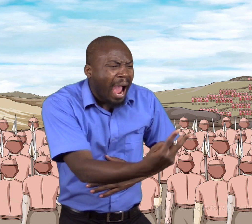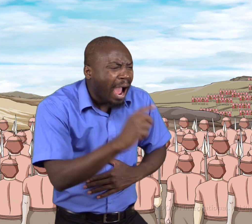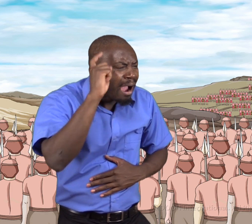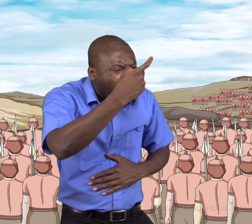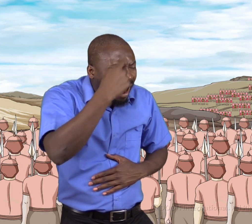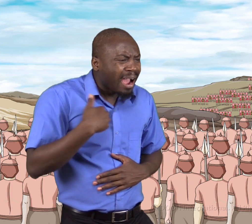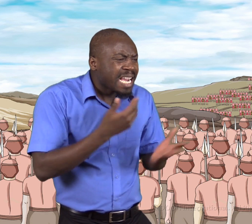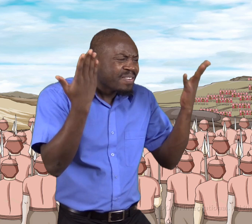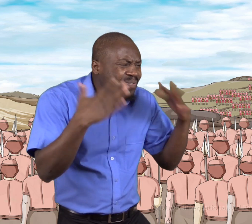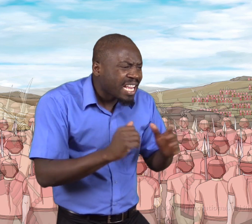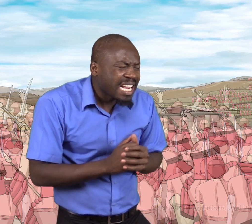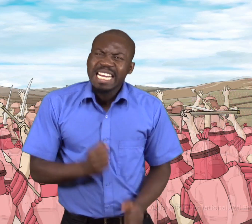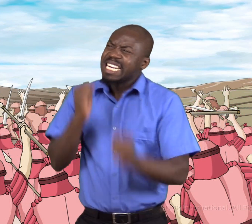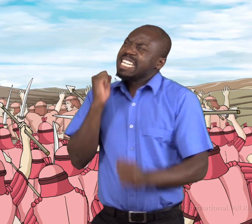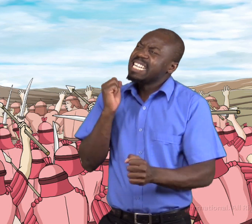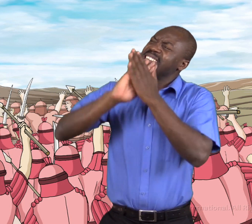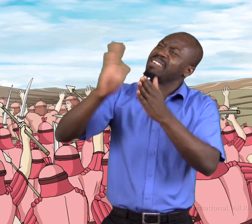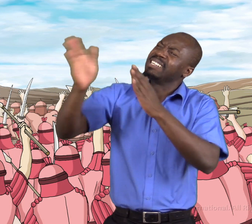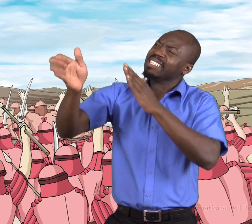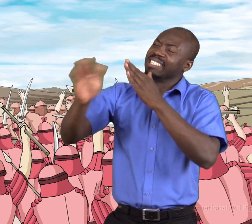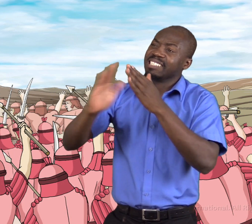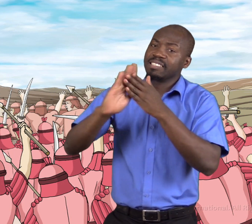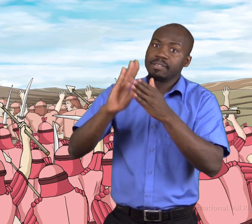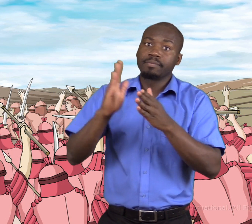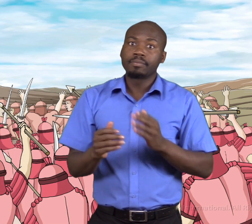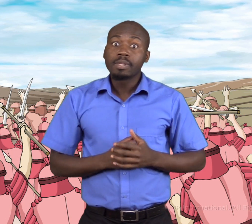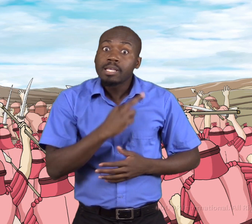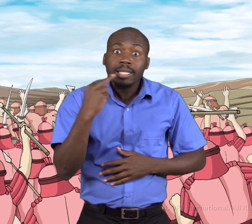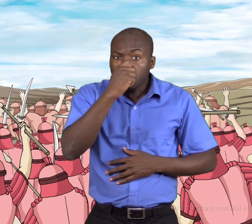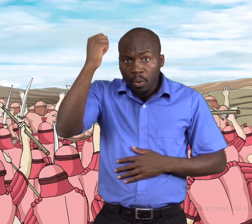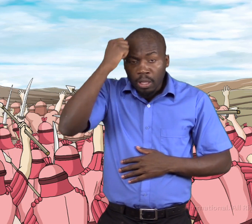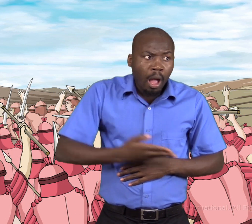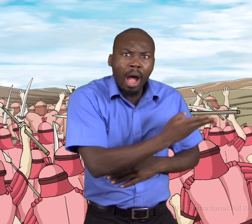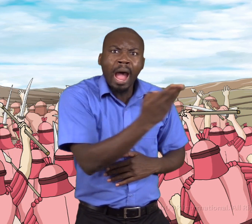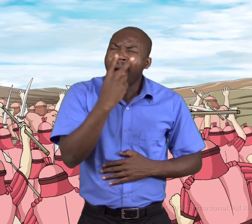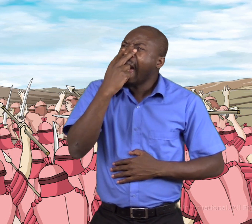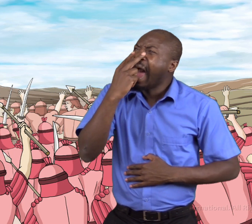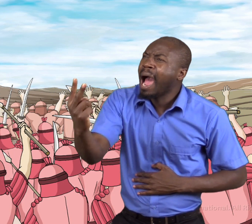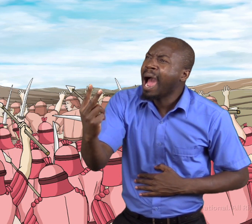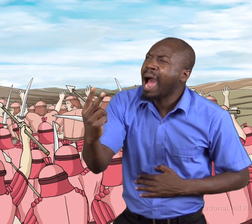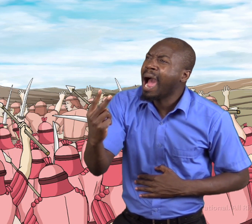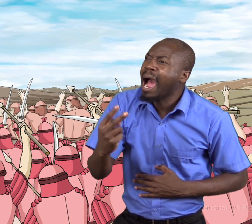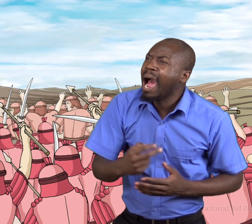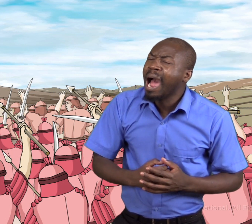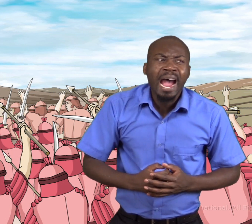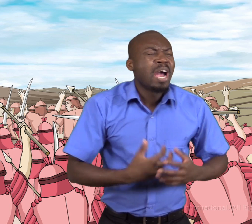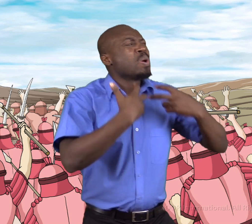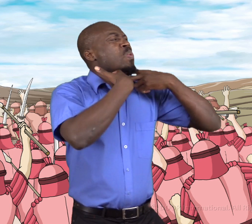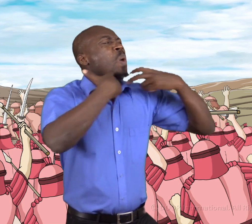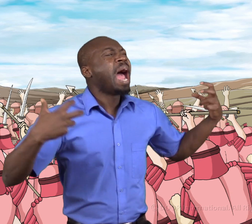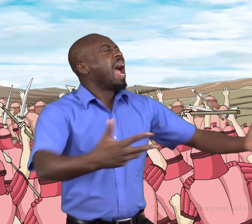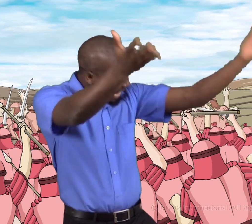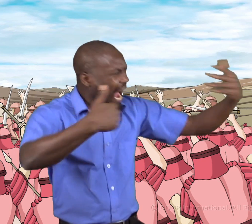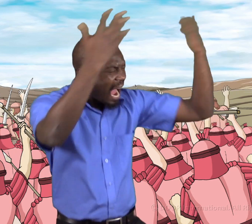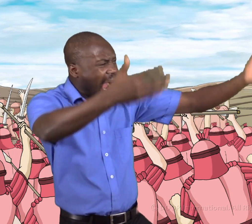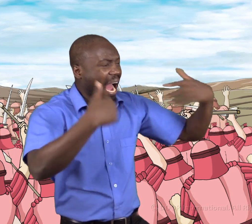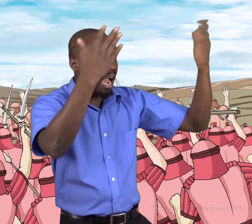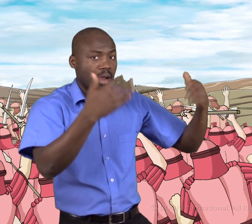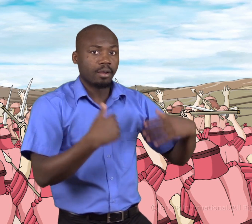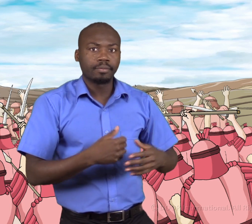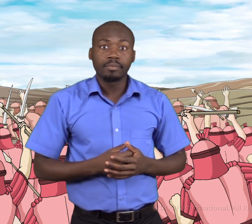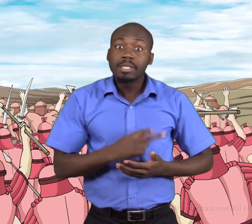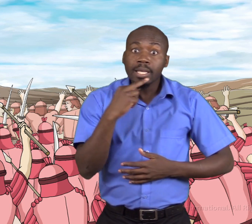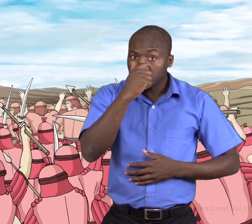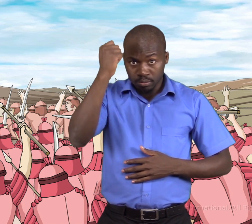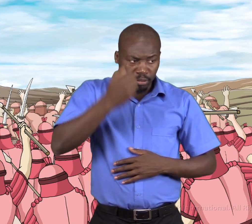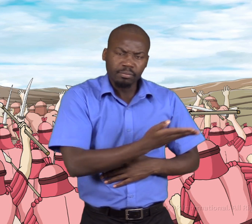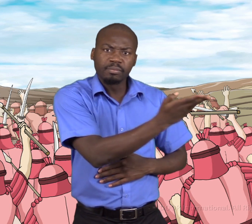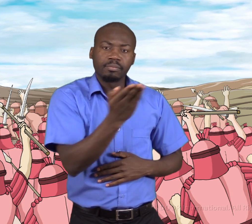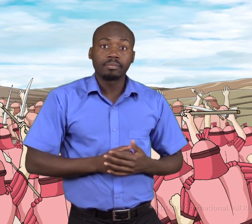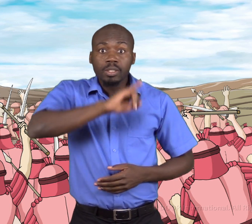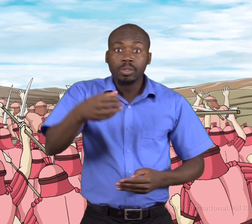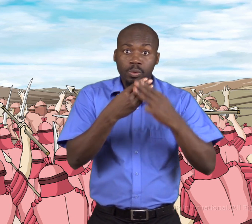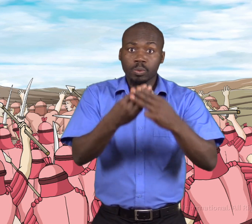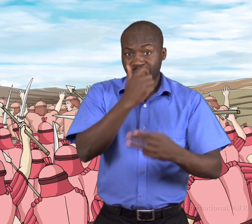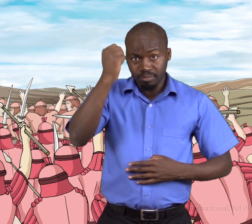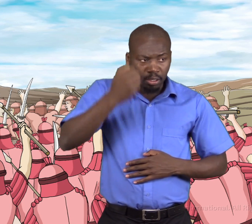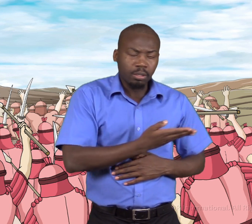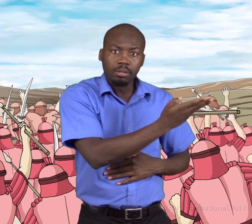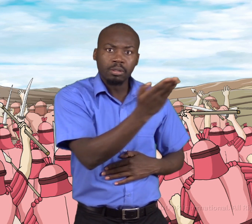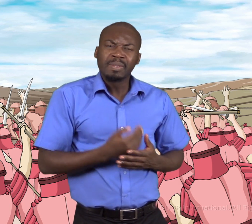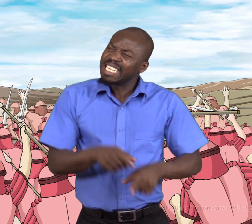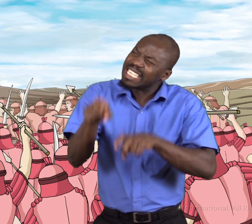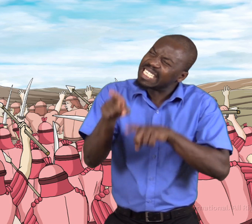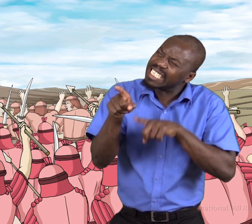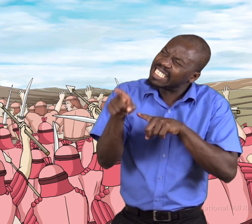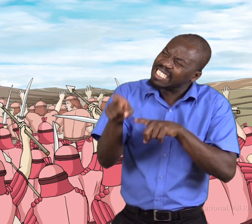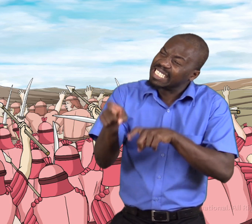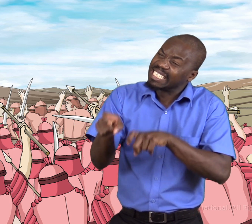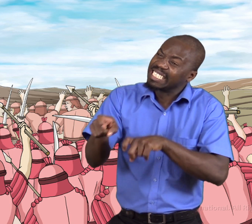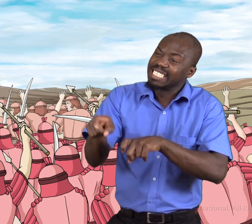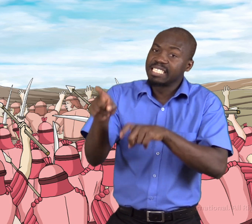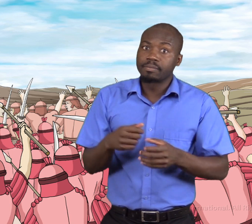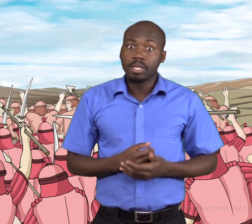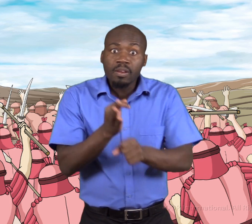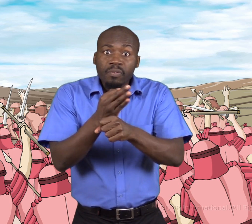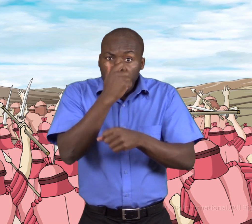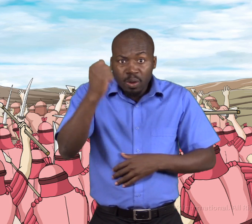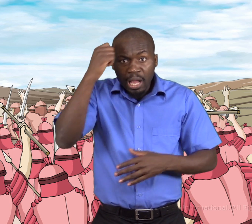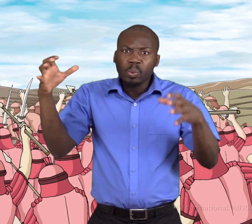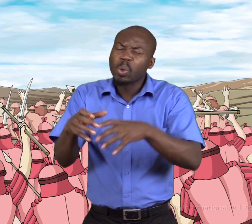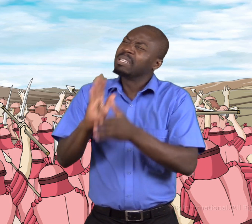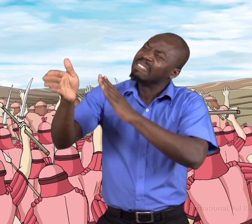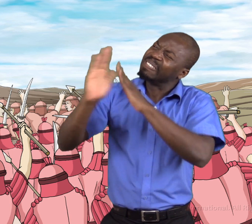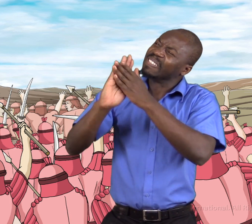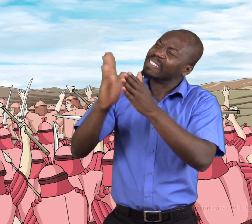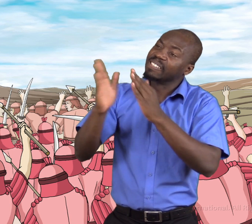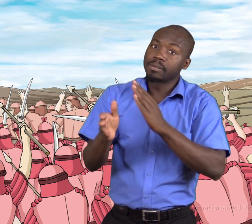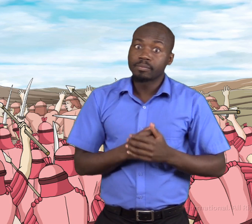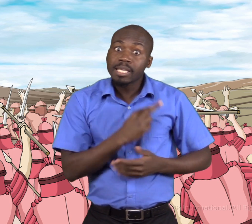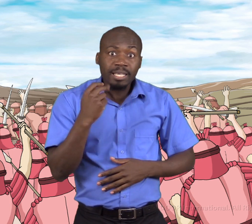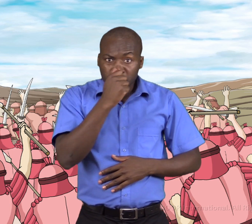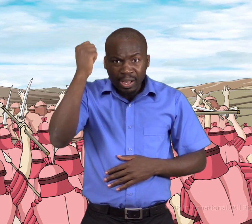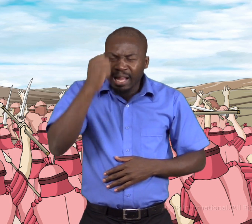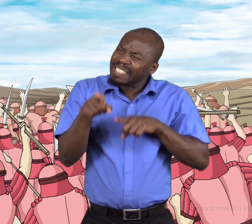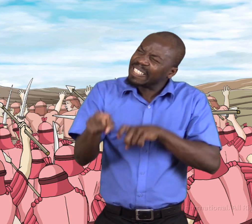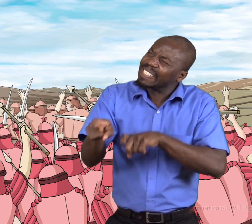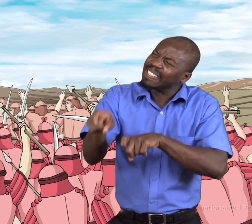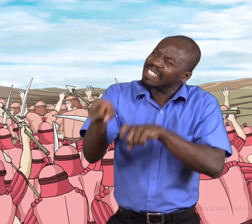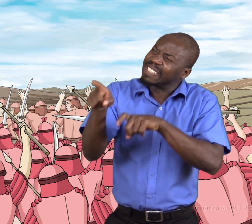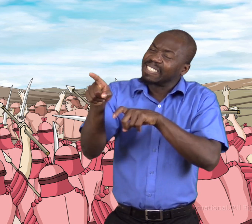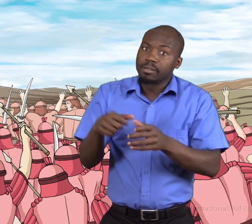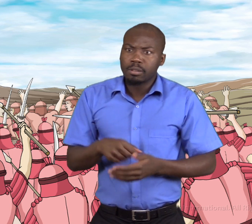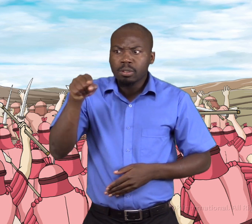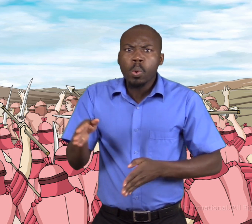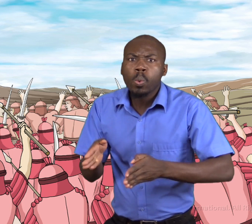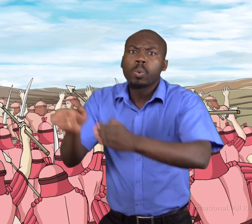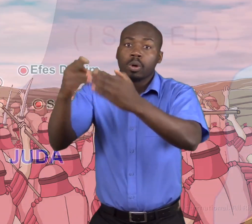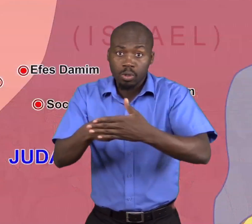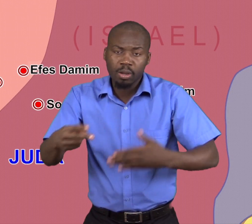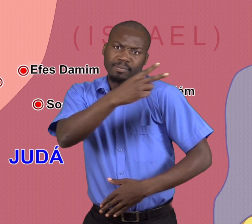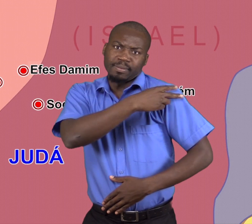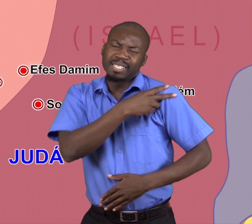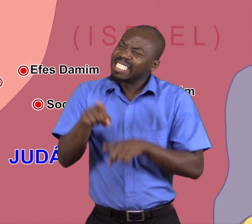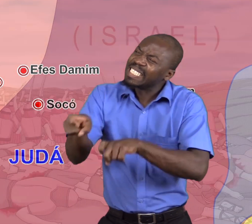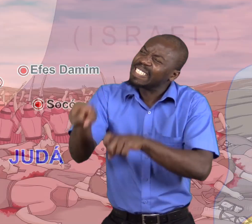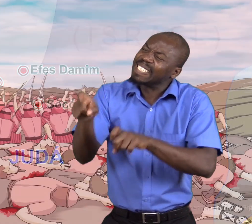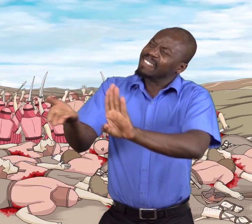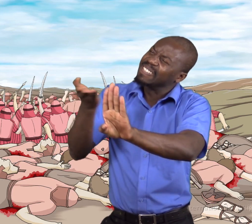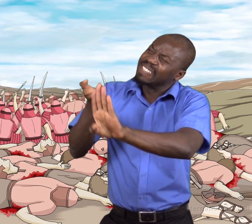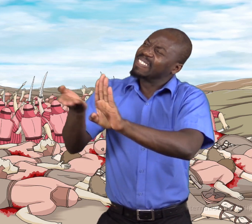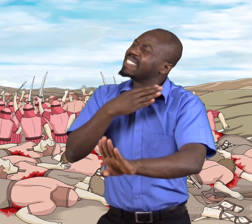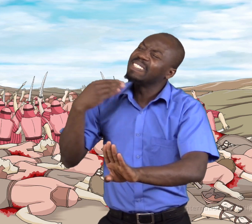Then the men of Israel and Judah charged forward with a shout and pursued the Philistines to the entrance of Gath and to the gates of Ekron.